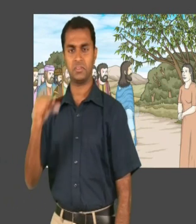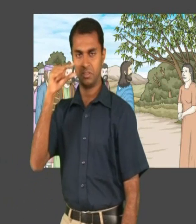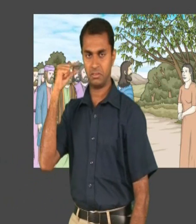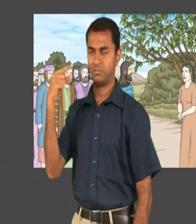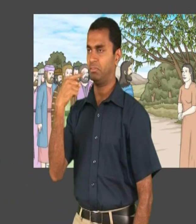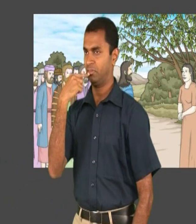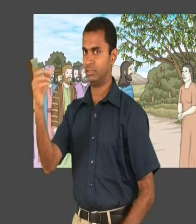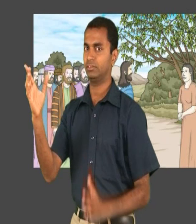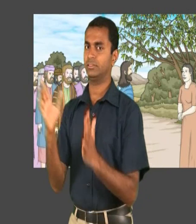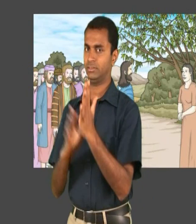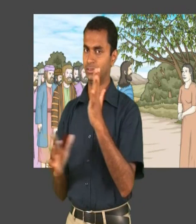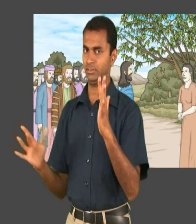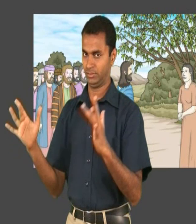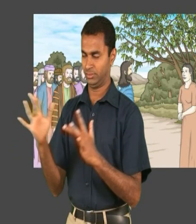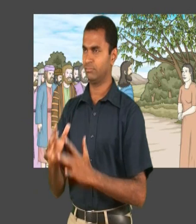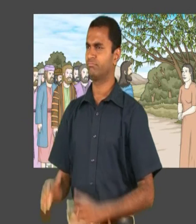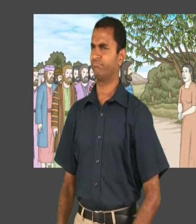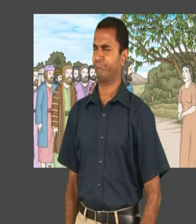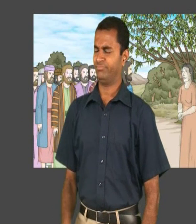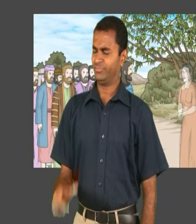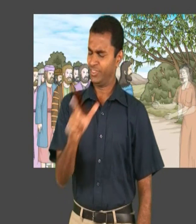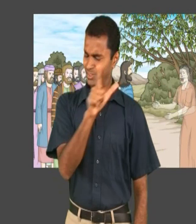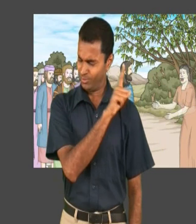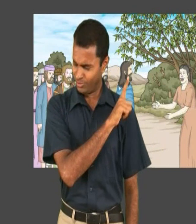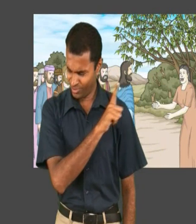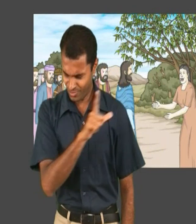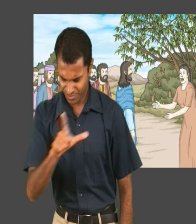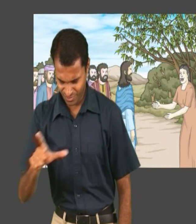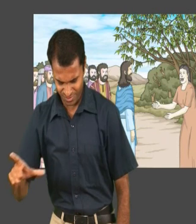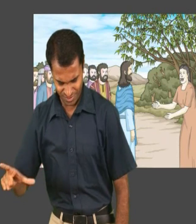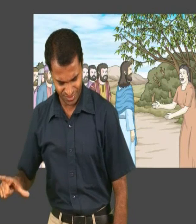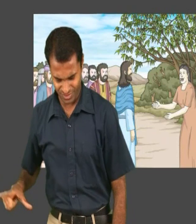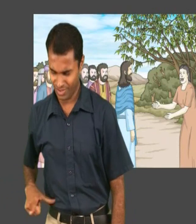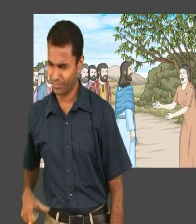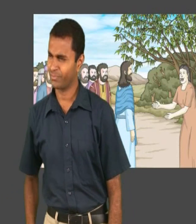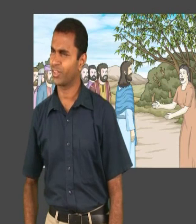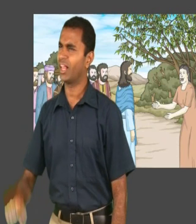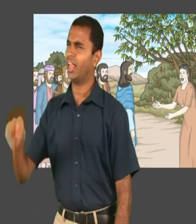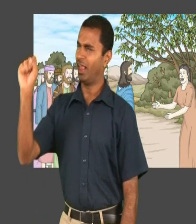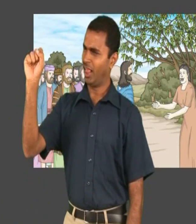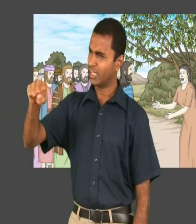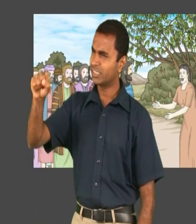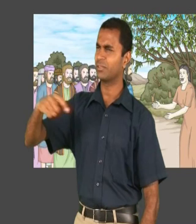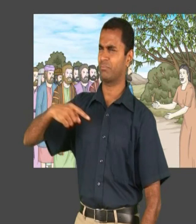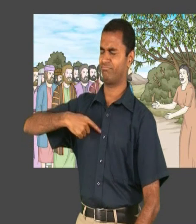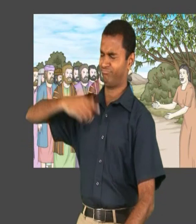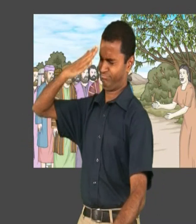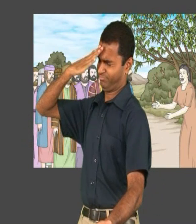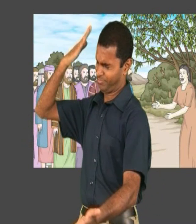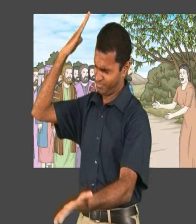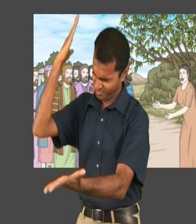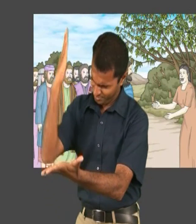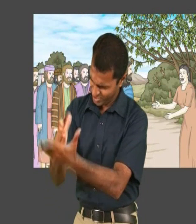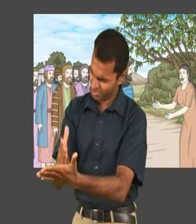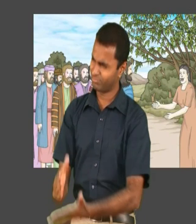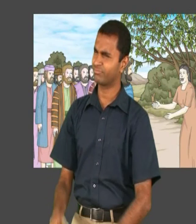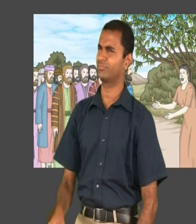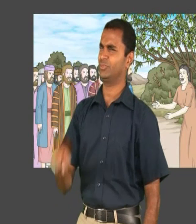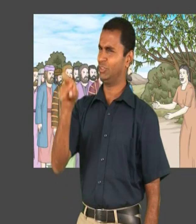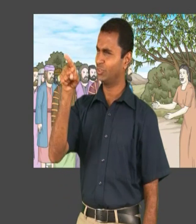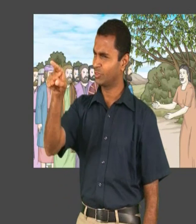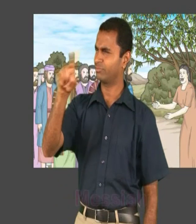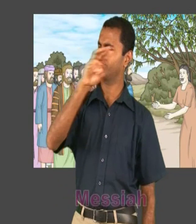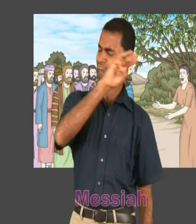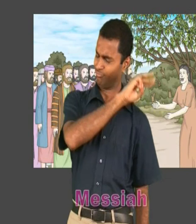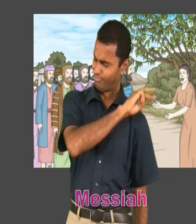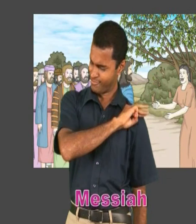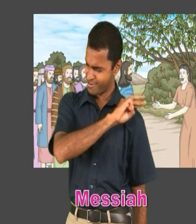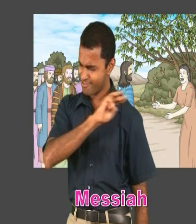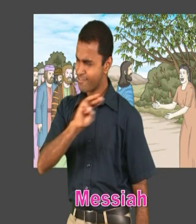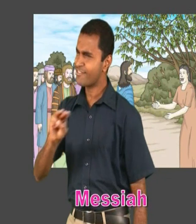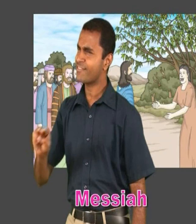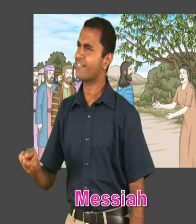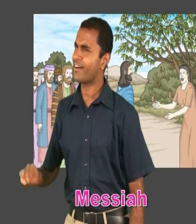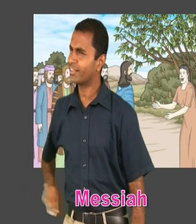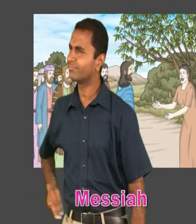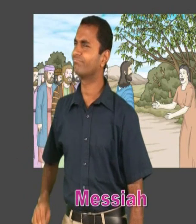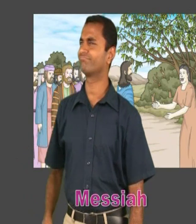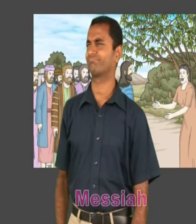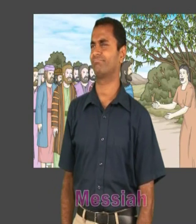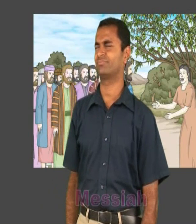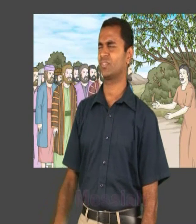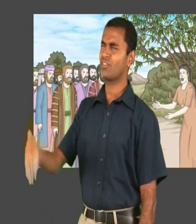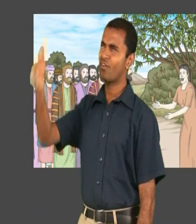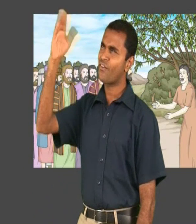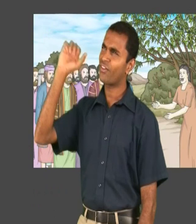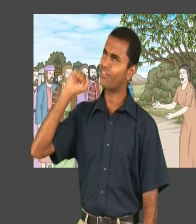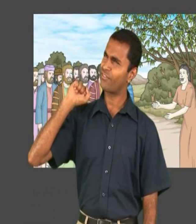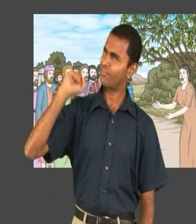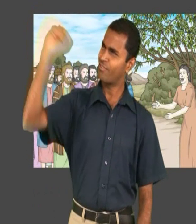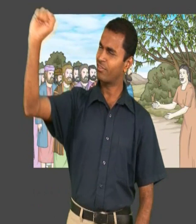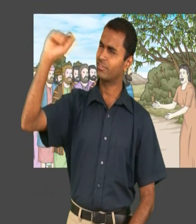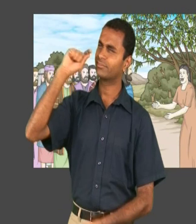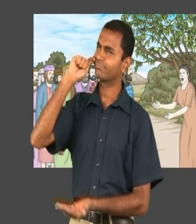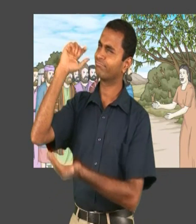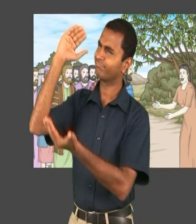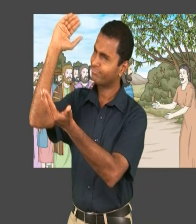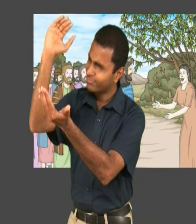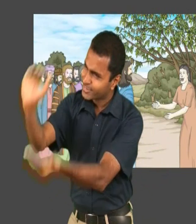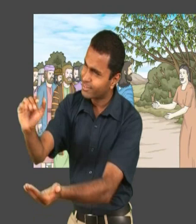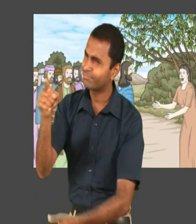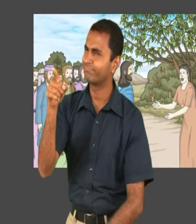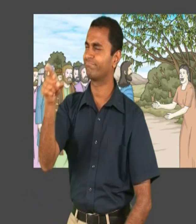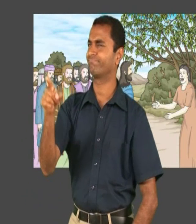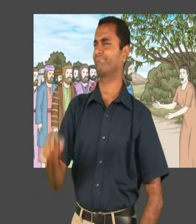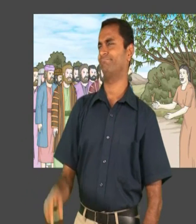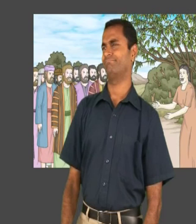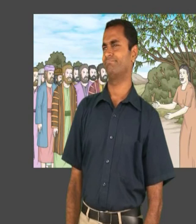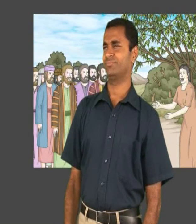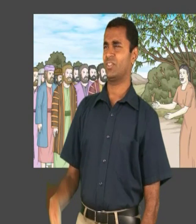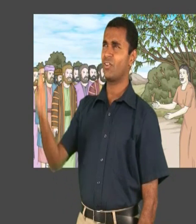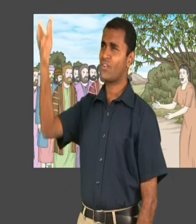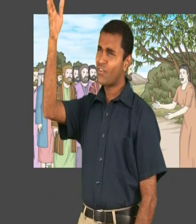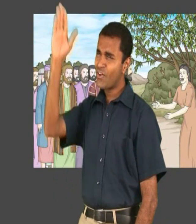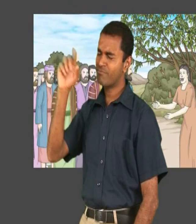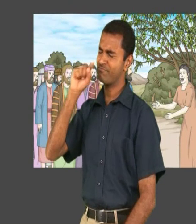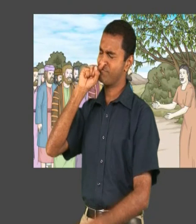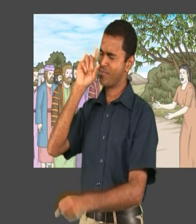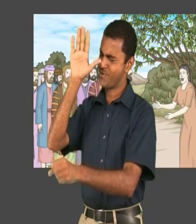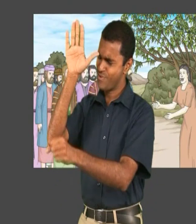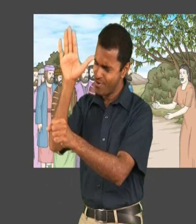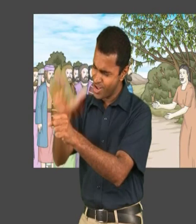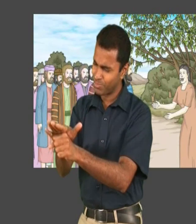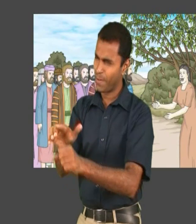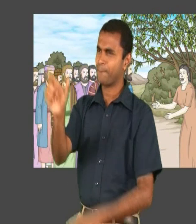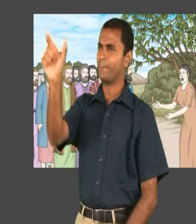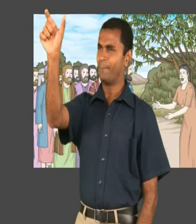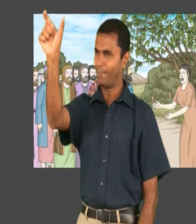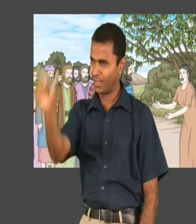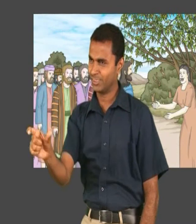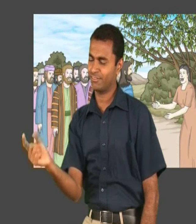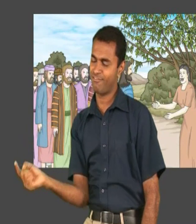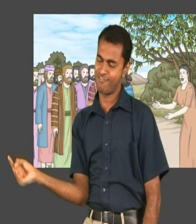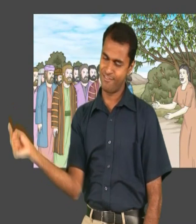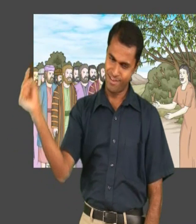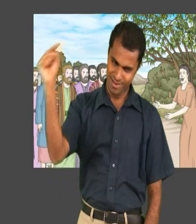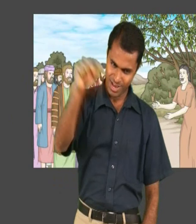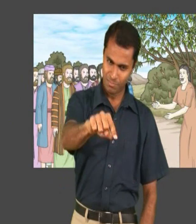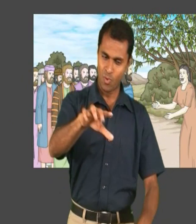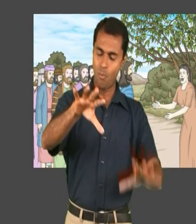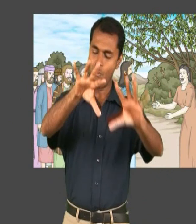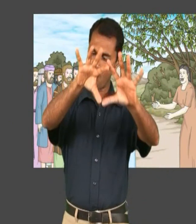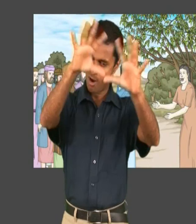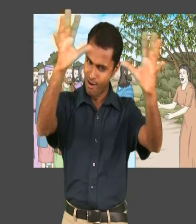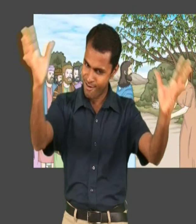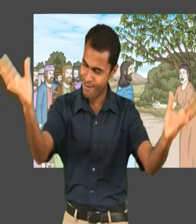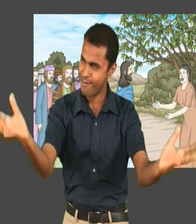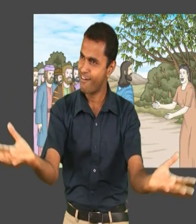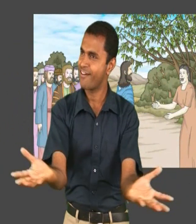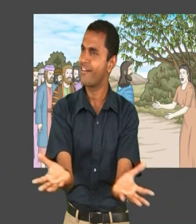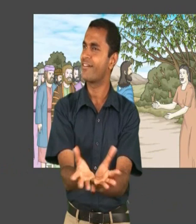“Yes, Lord,” she answered, “I believe that You are the Christ, the Son of God, who was to come into the world.”